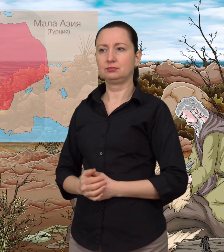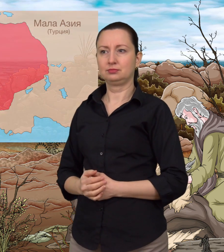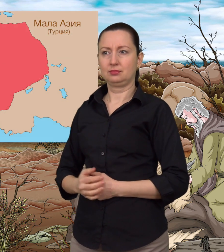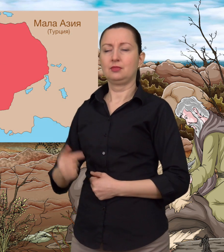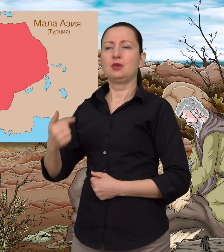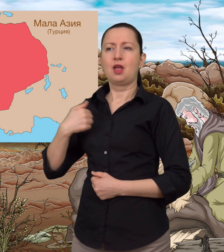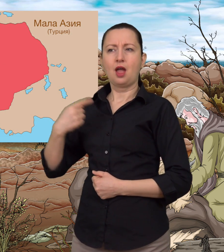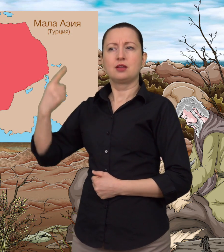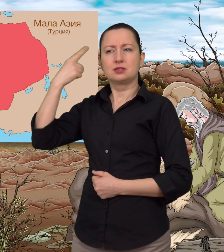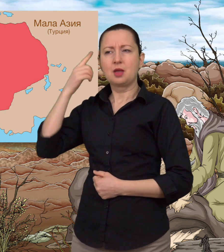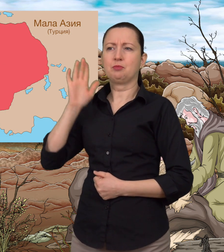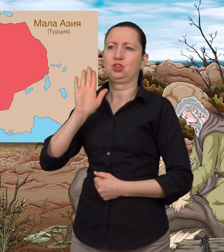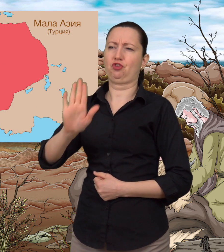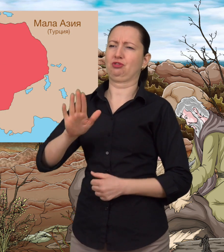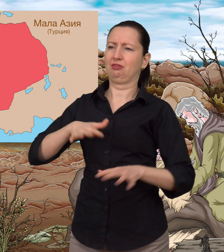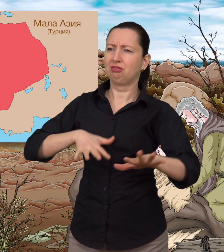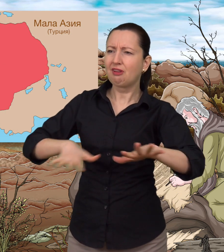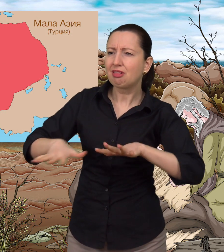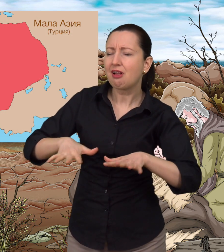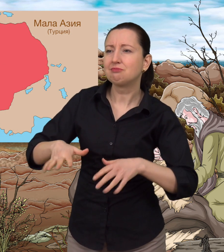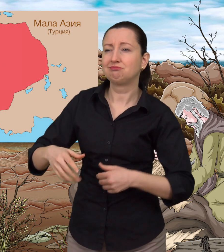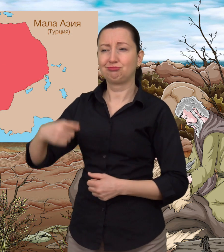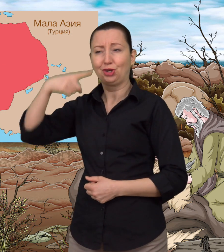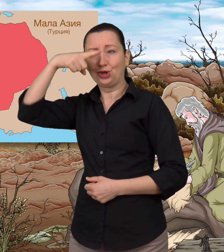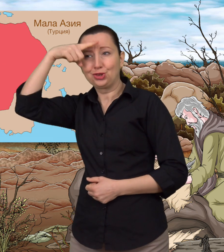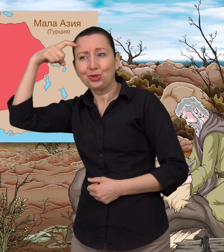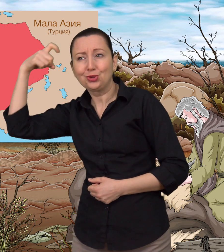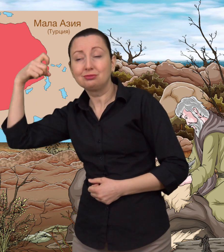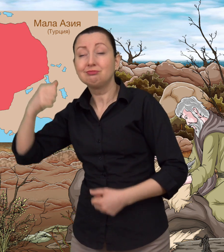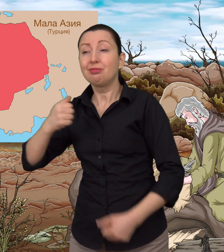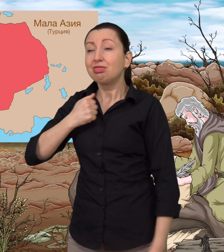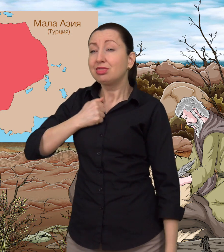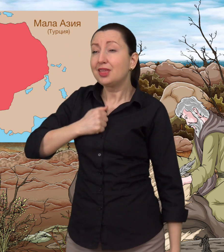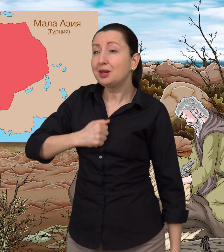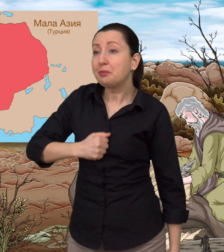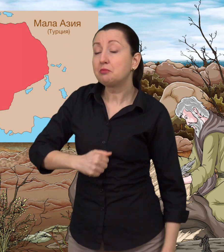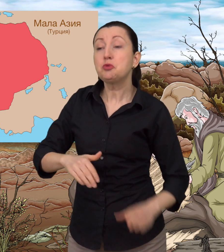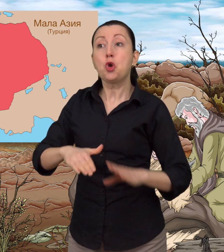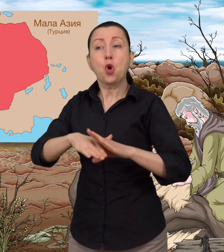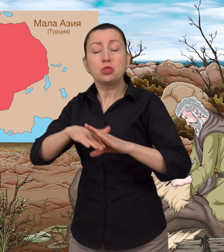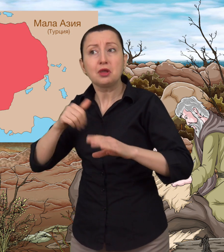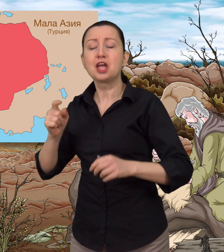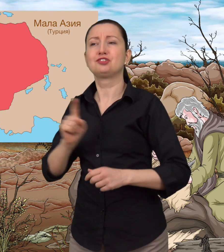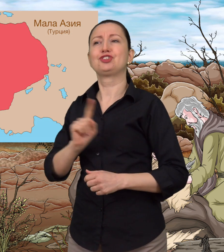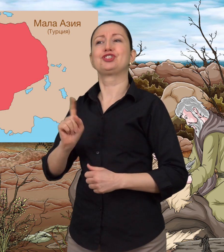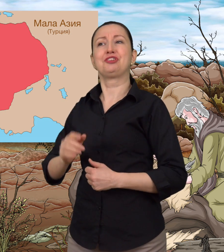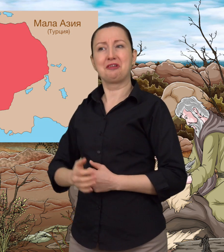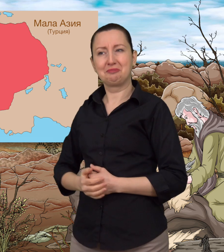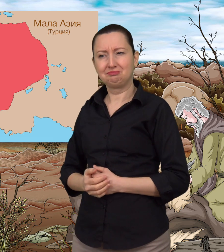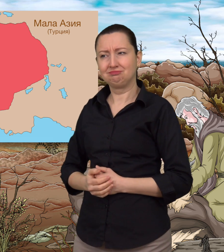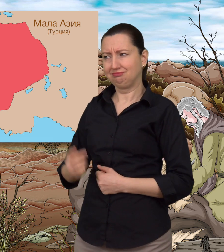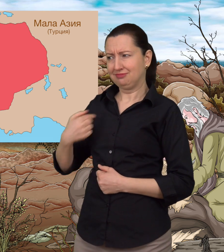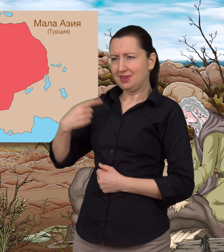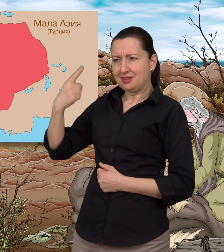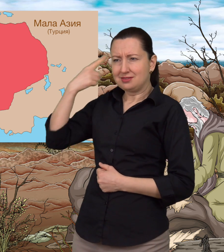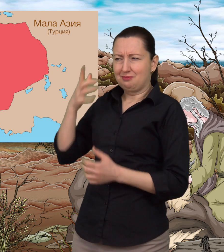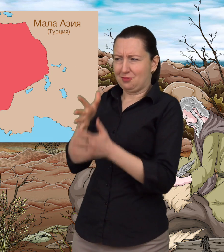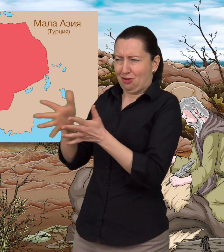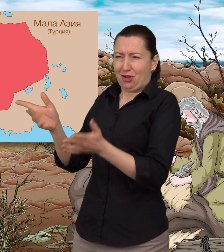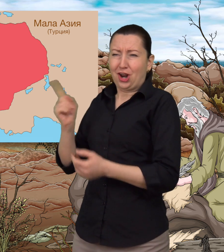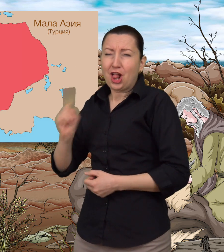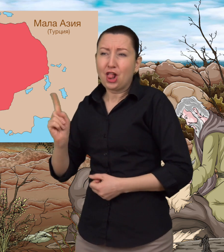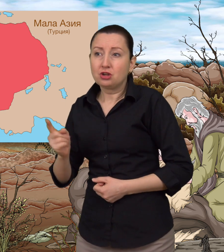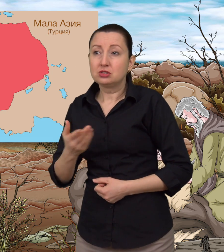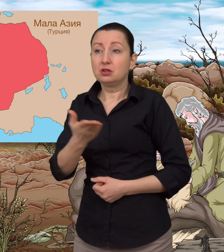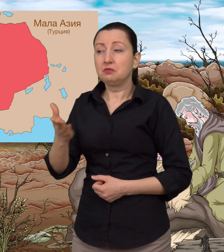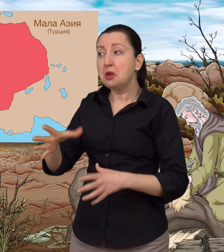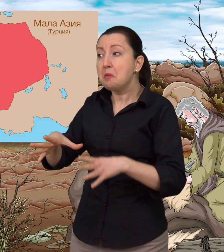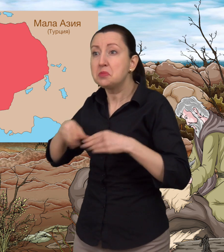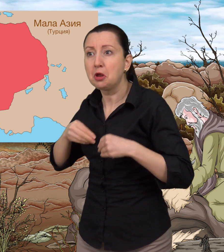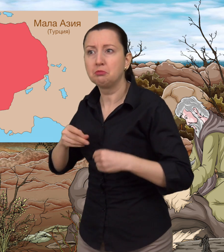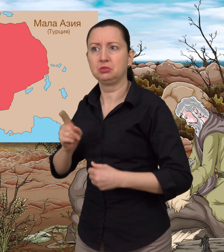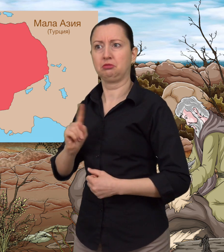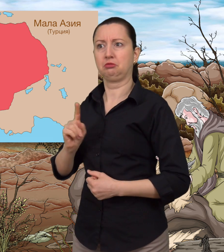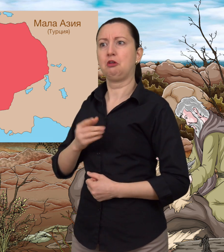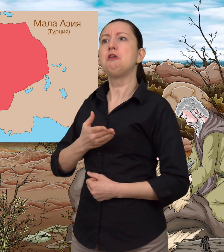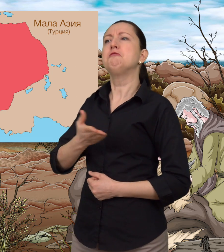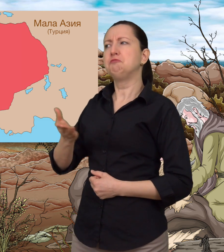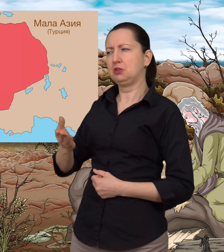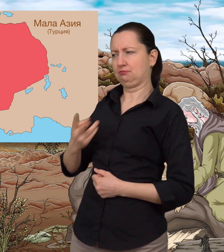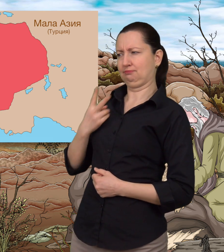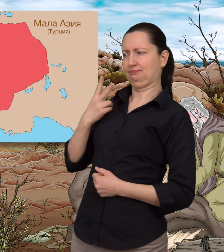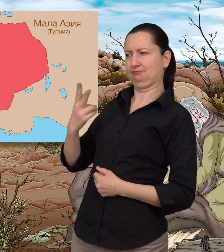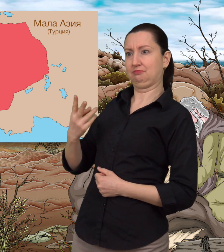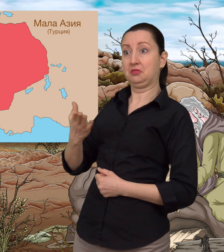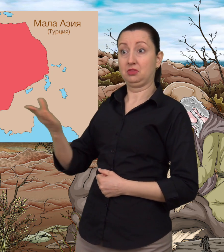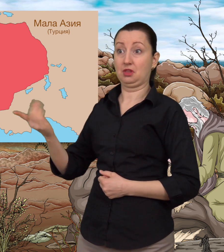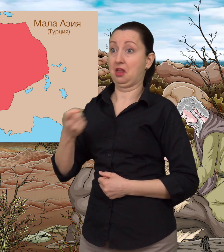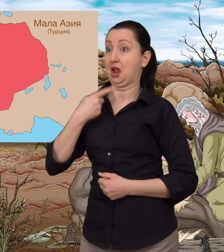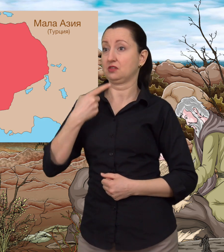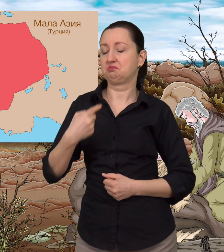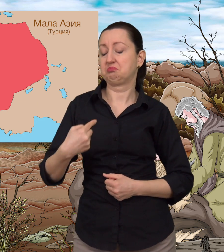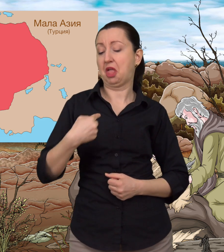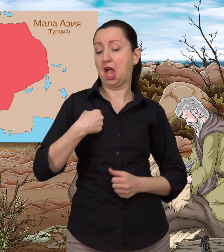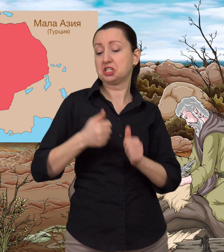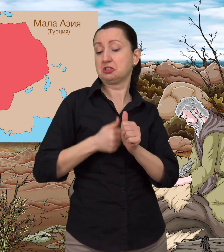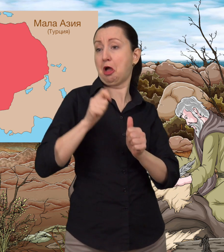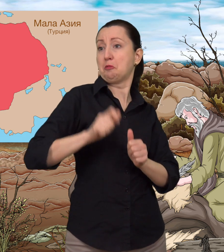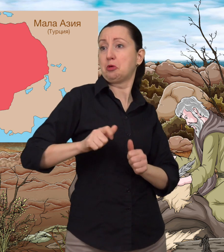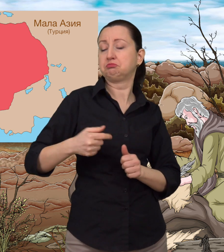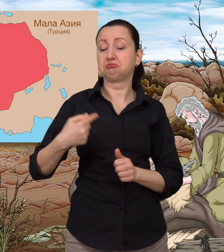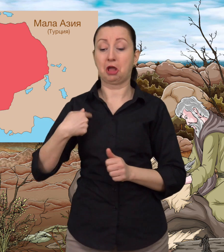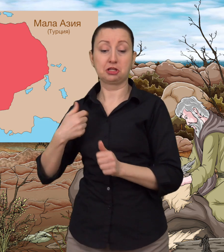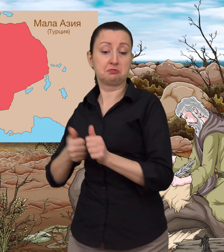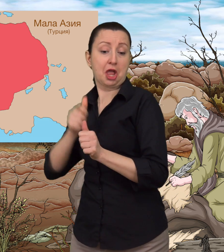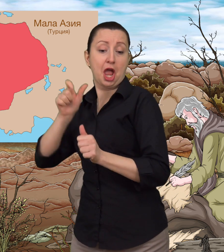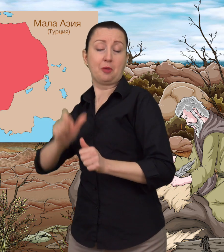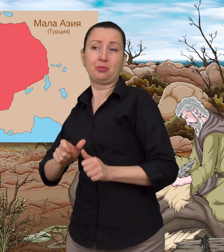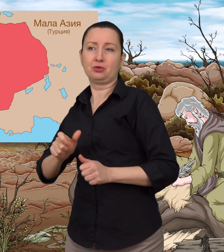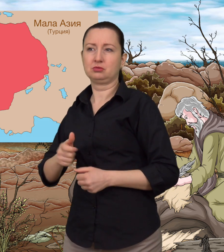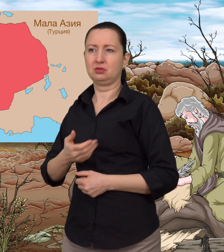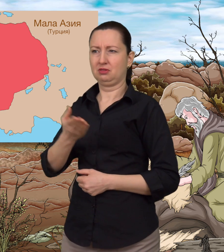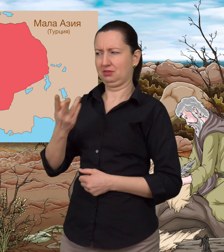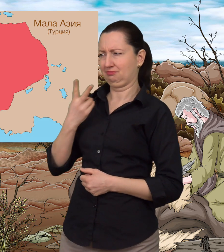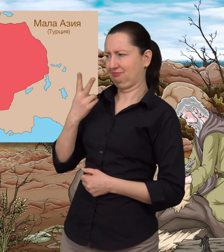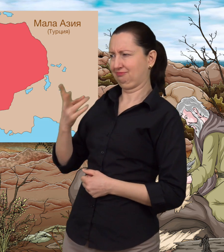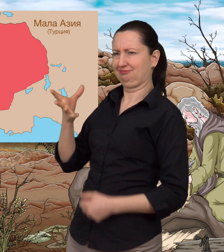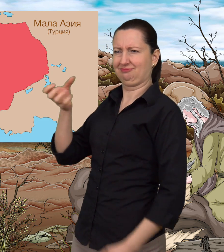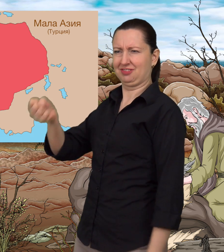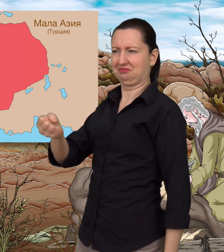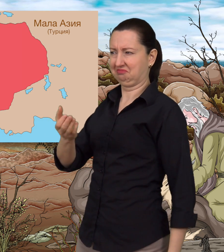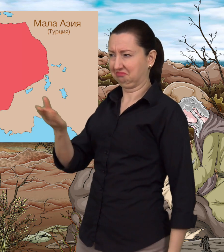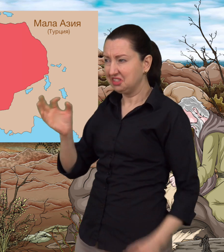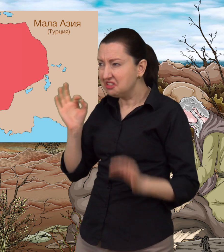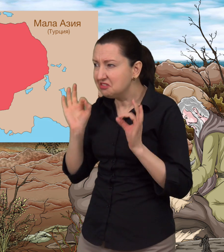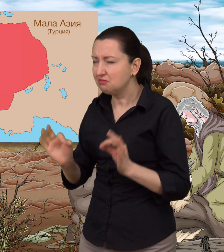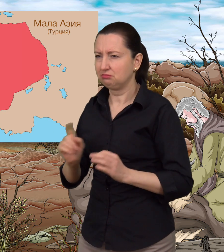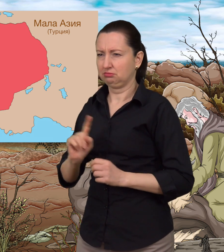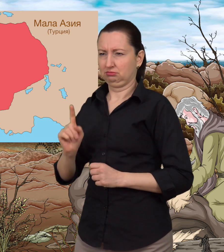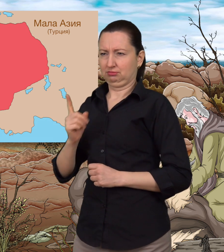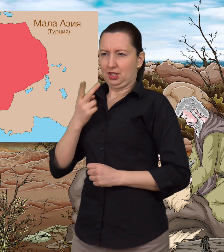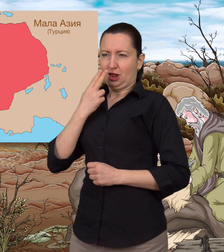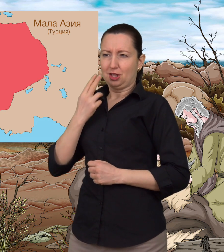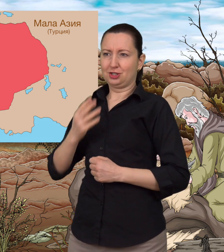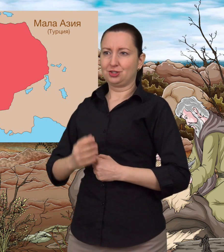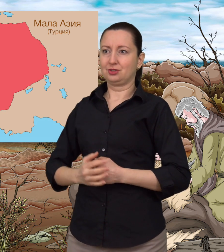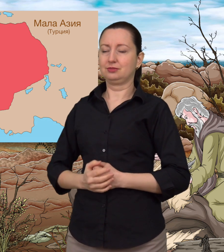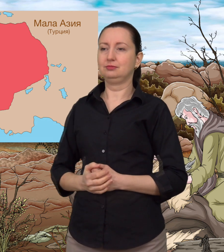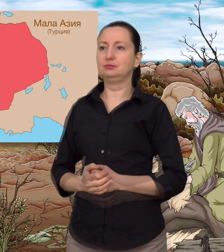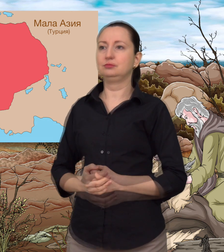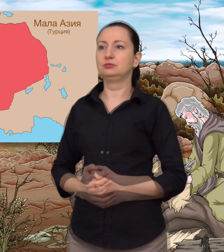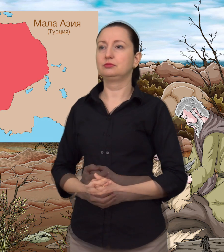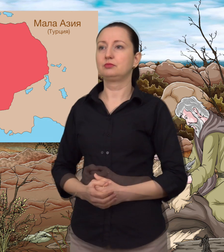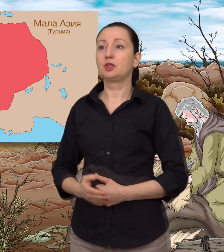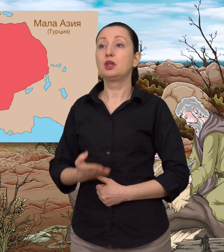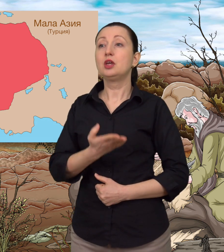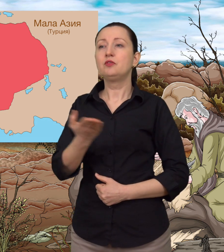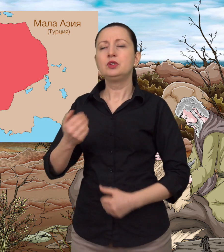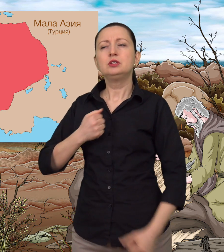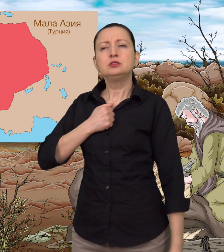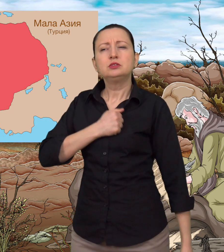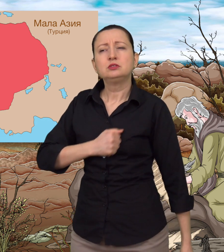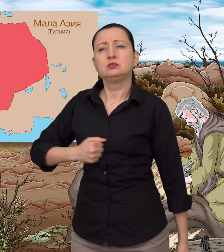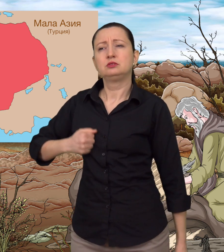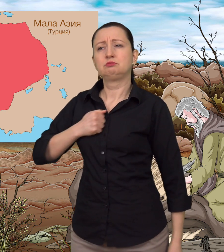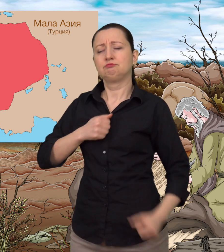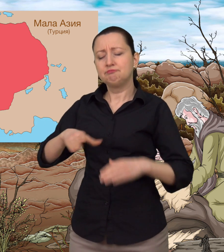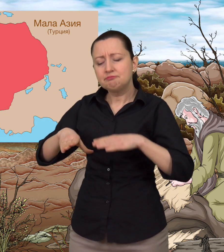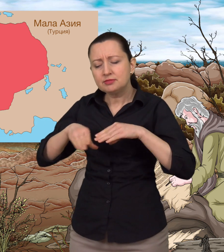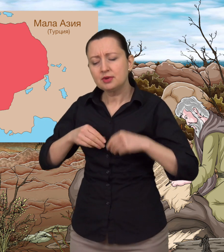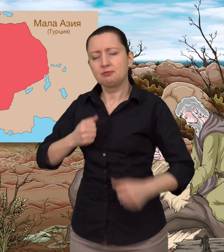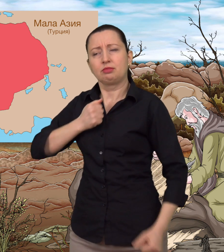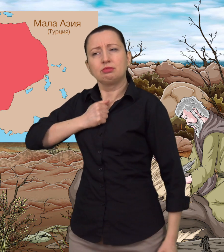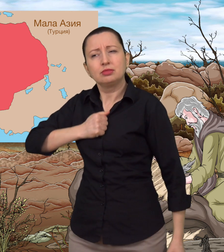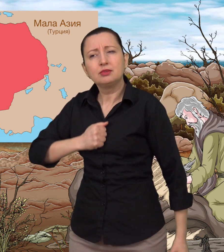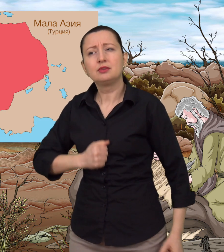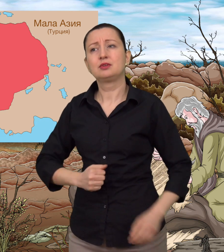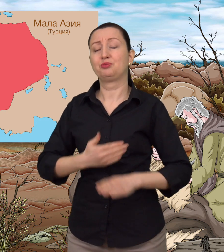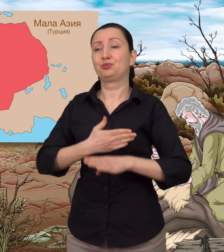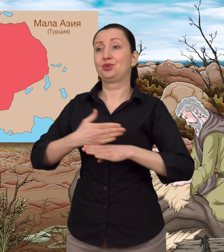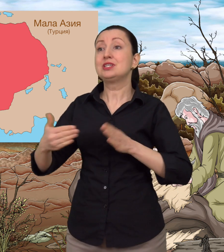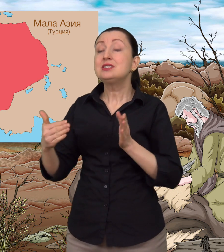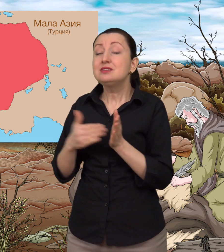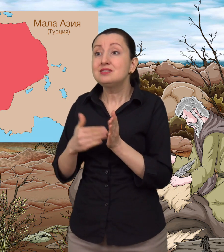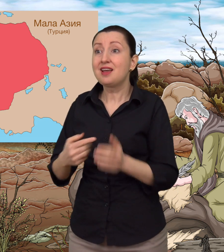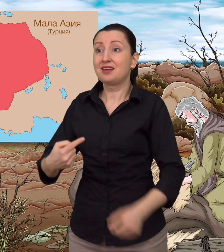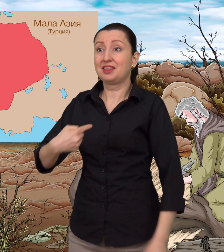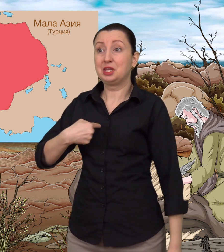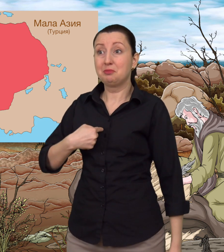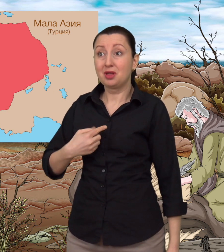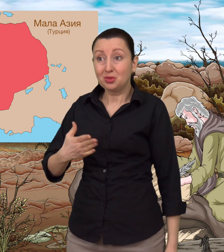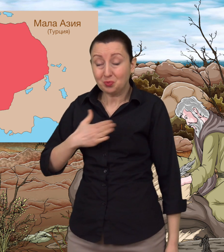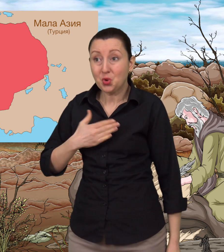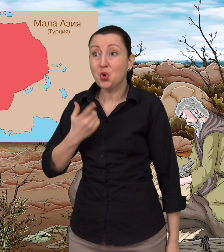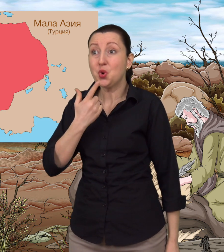I know that you cannot tolerate those who are evil, and you have tested and exposed as liars those who falsely claim to be apostles.